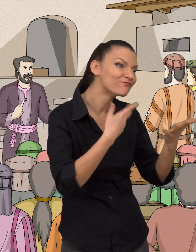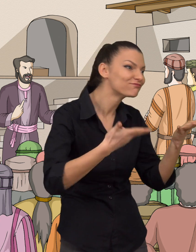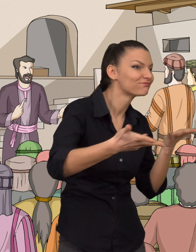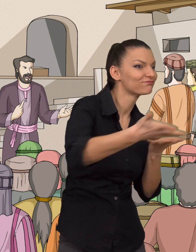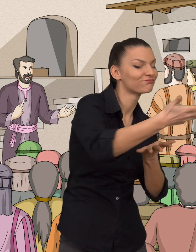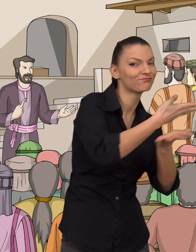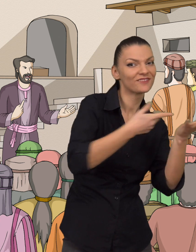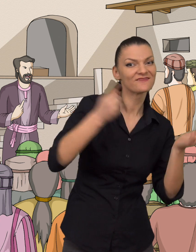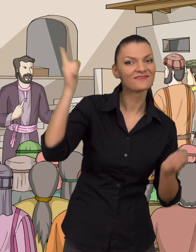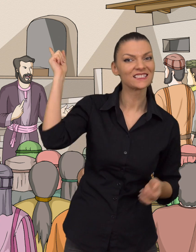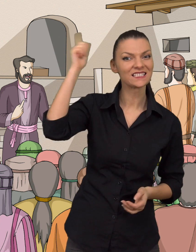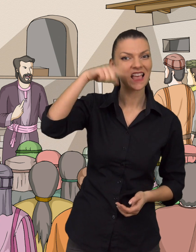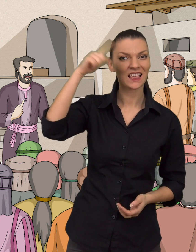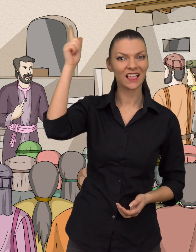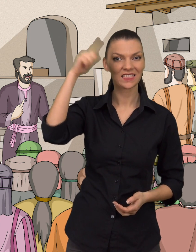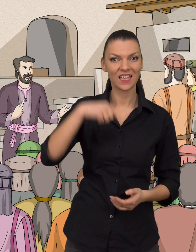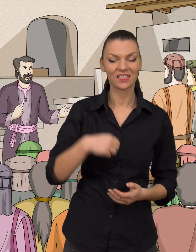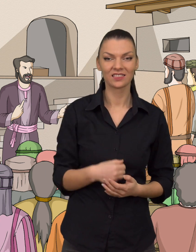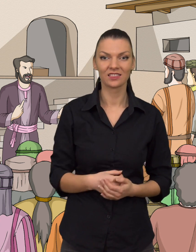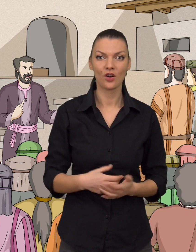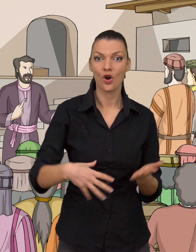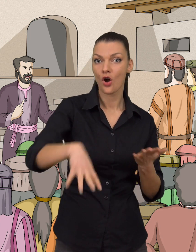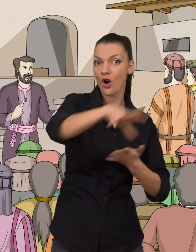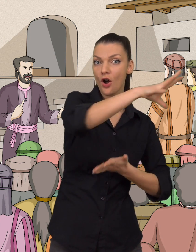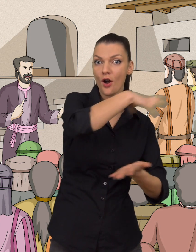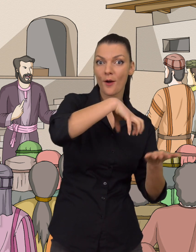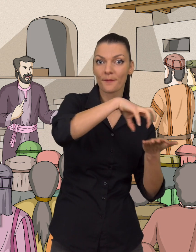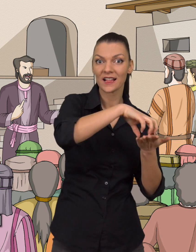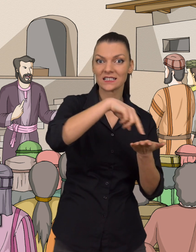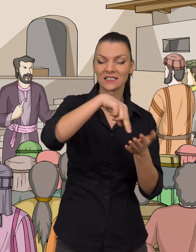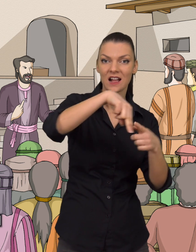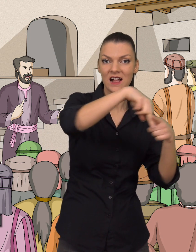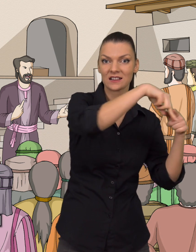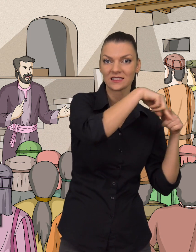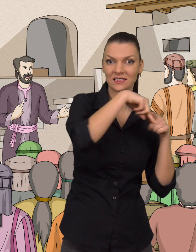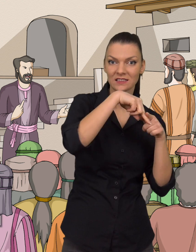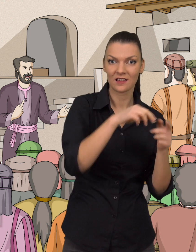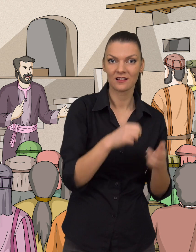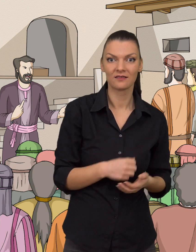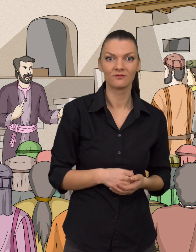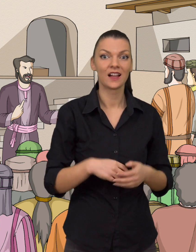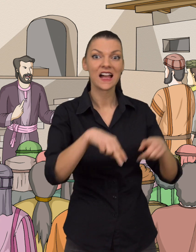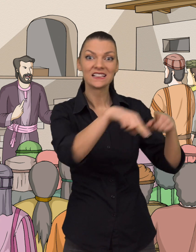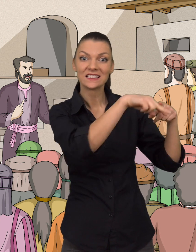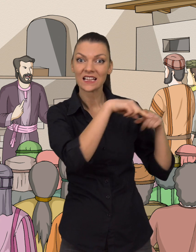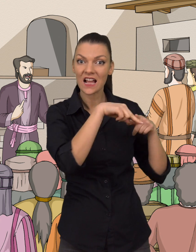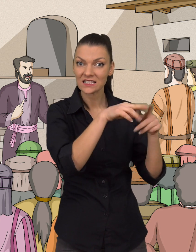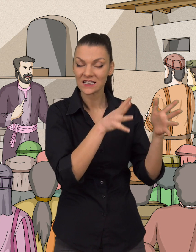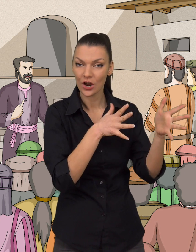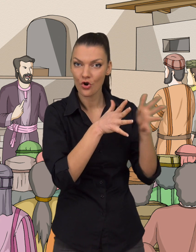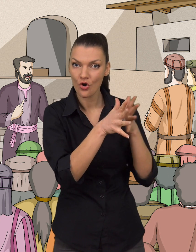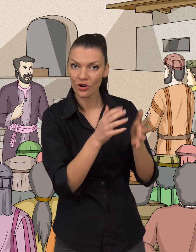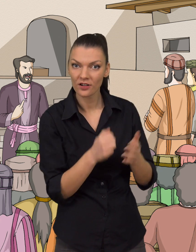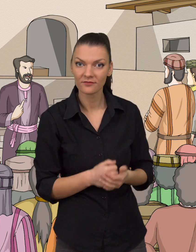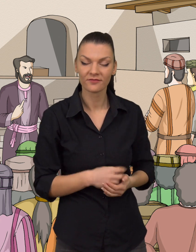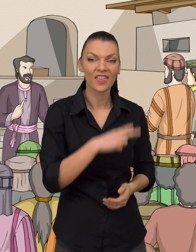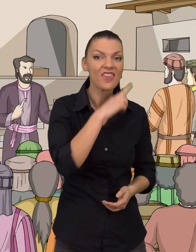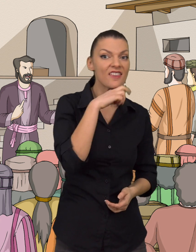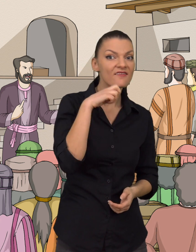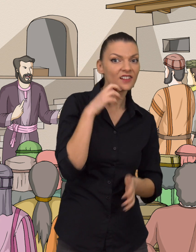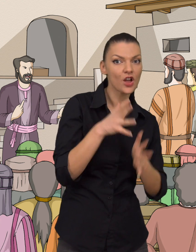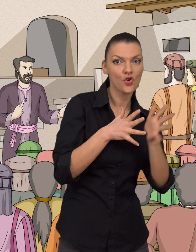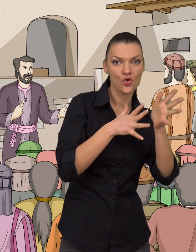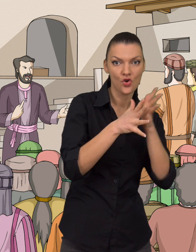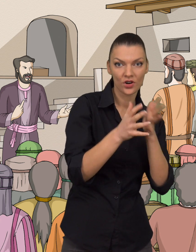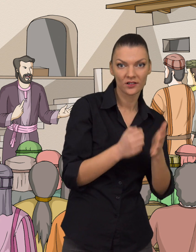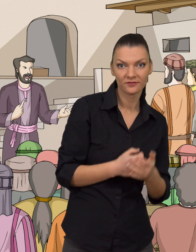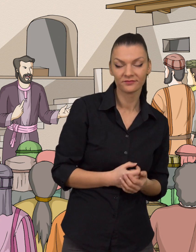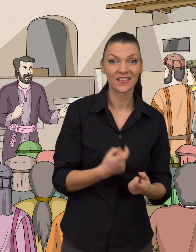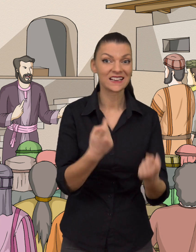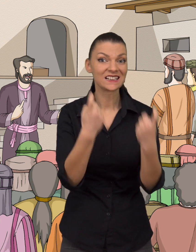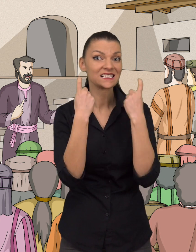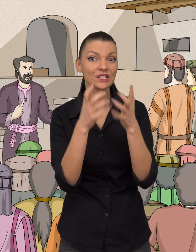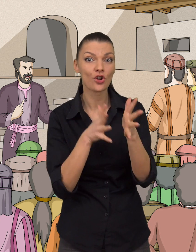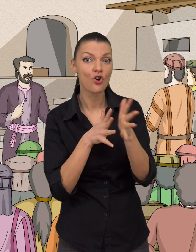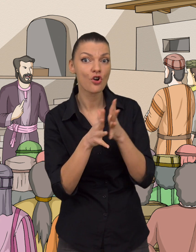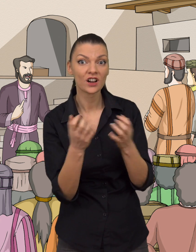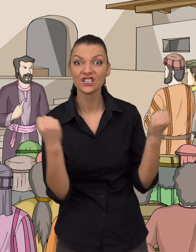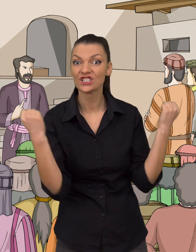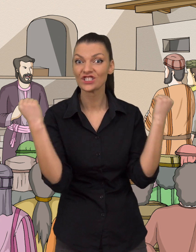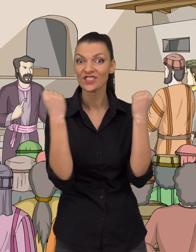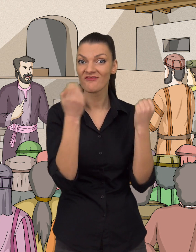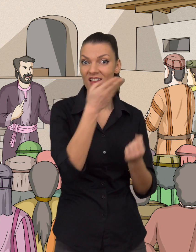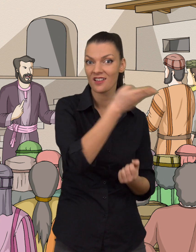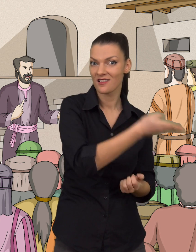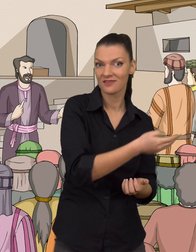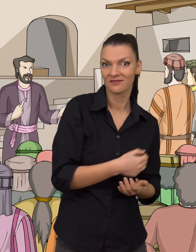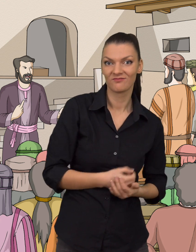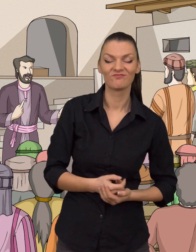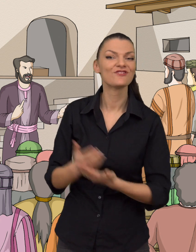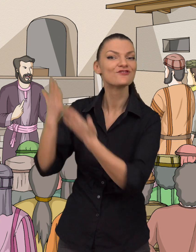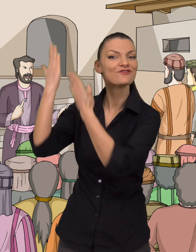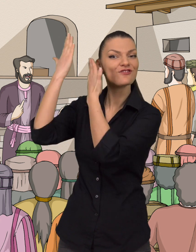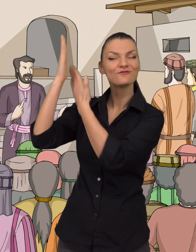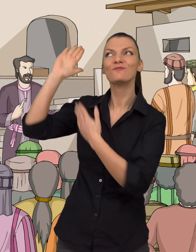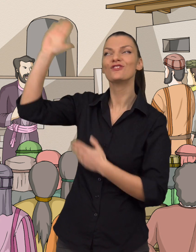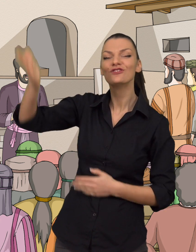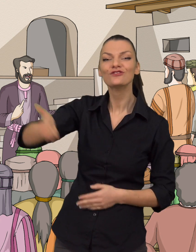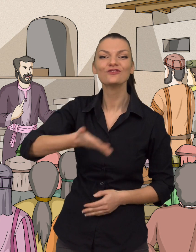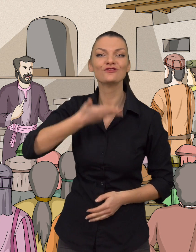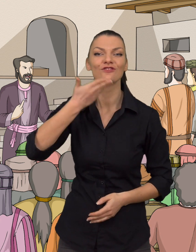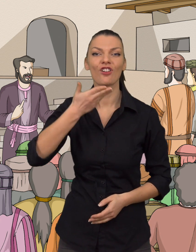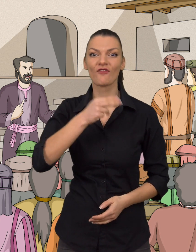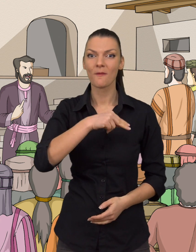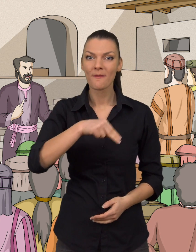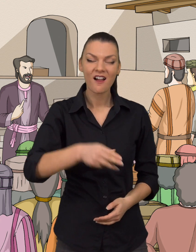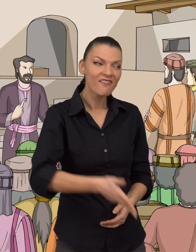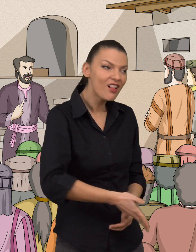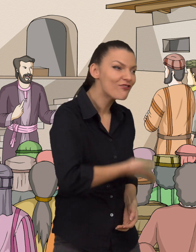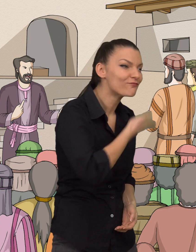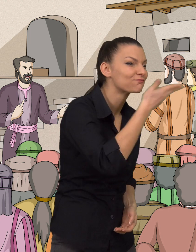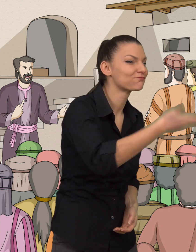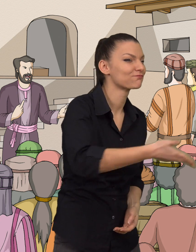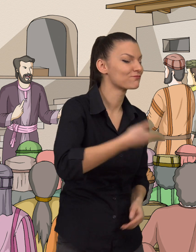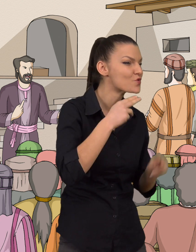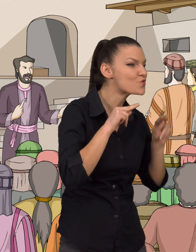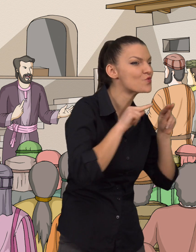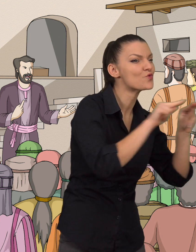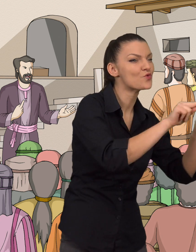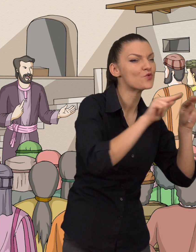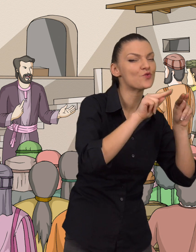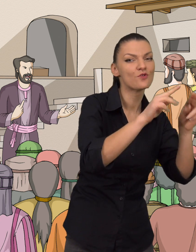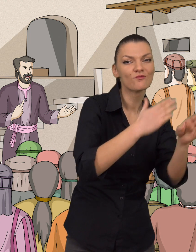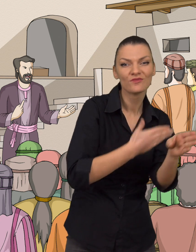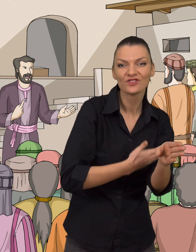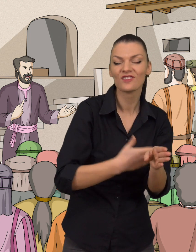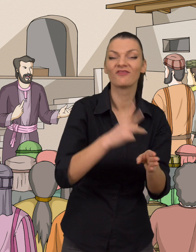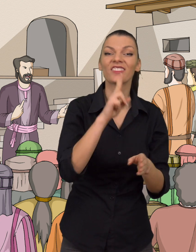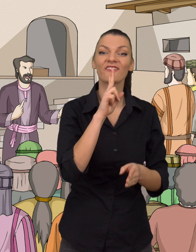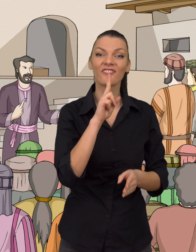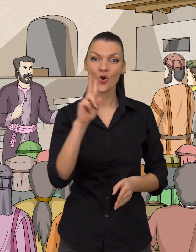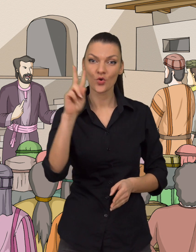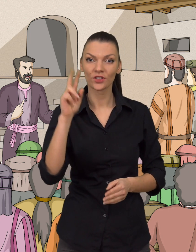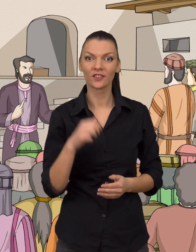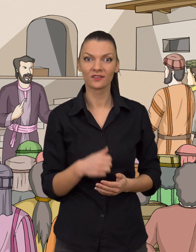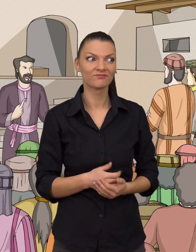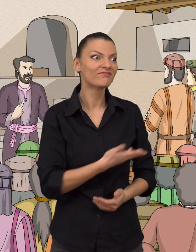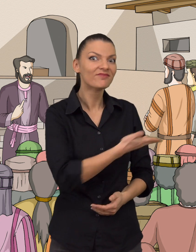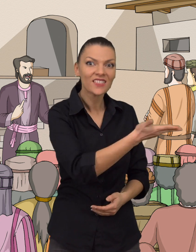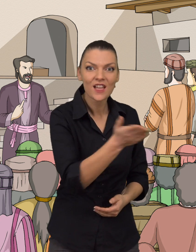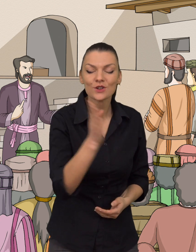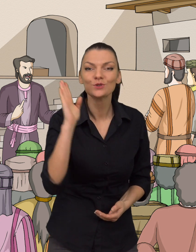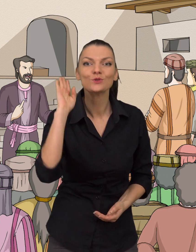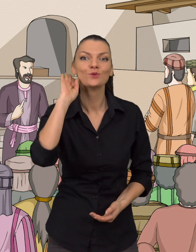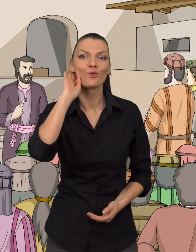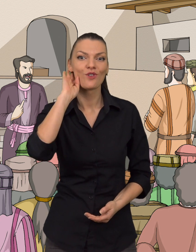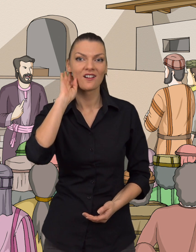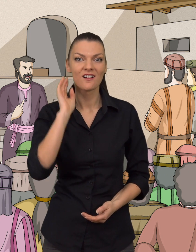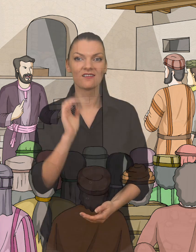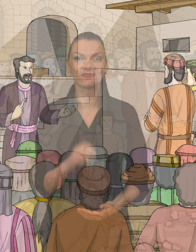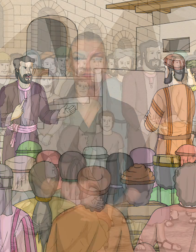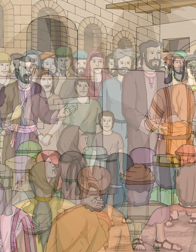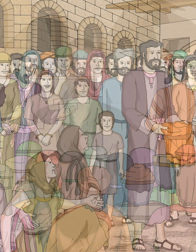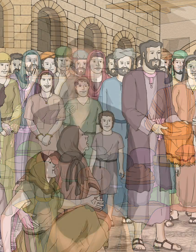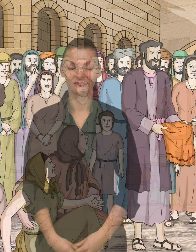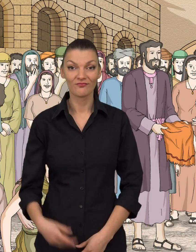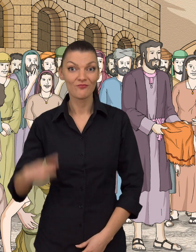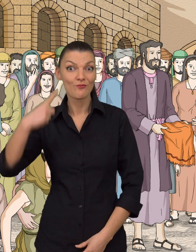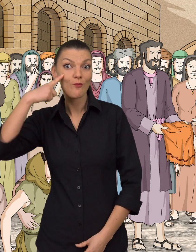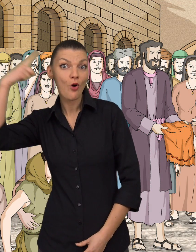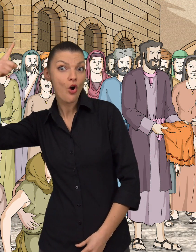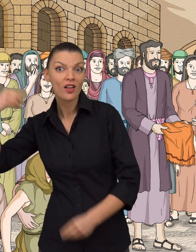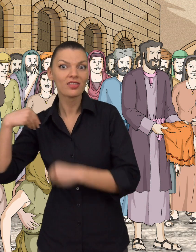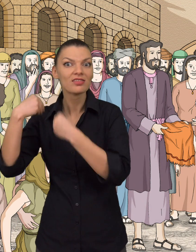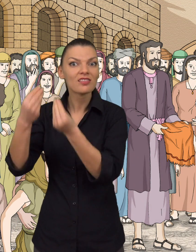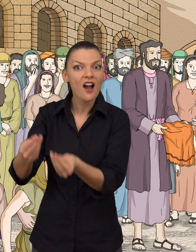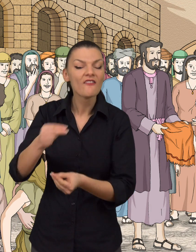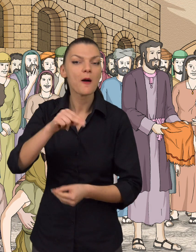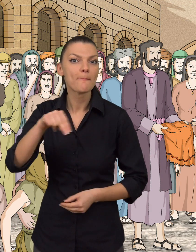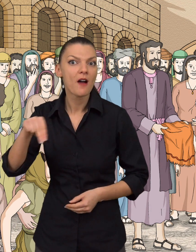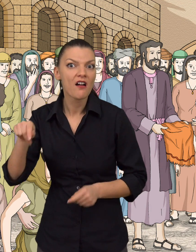This continued for two years, so that everyone who lived in the province of Asia, Jews and Greeks alike, heard the word of the Lord.